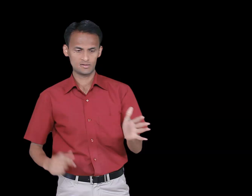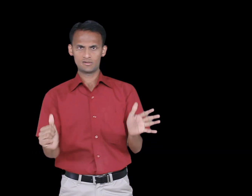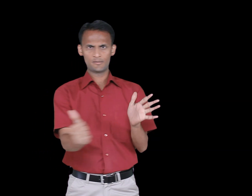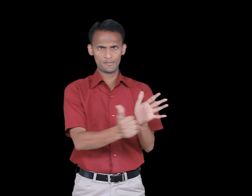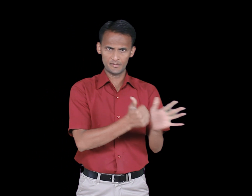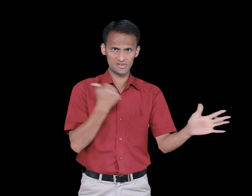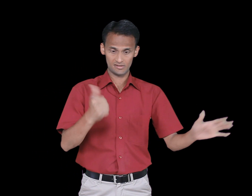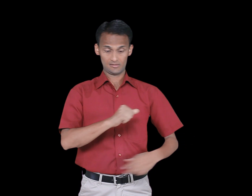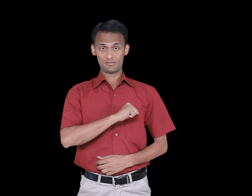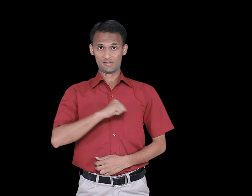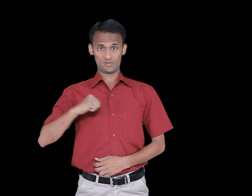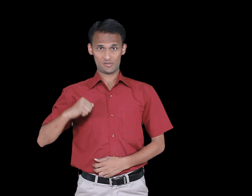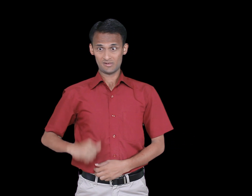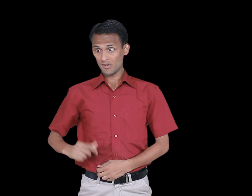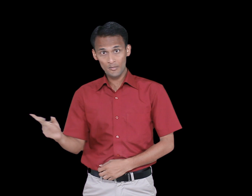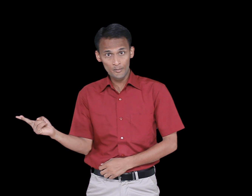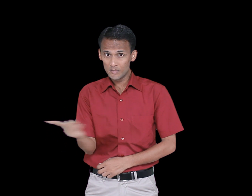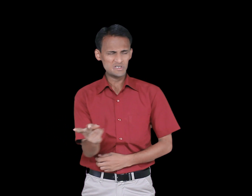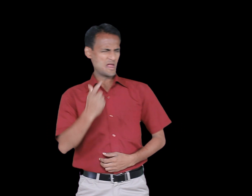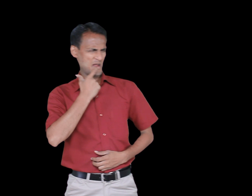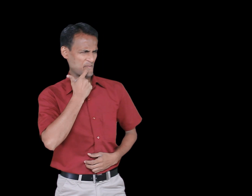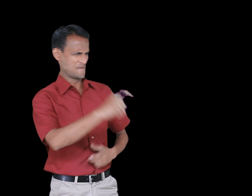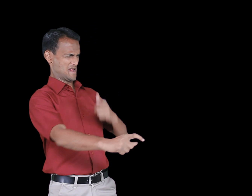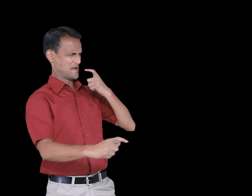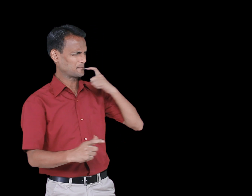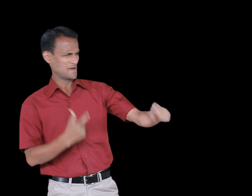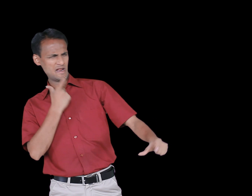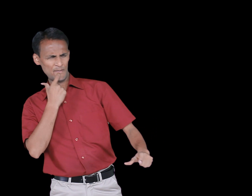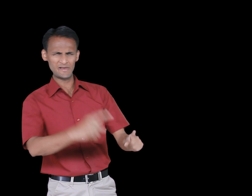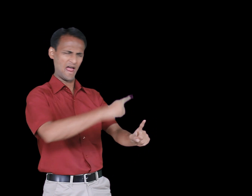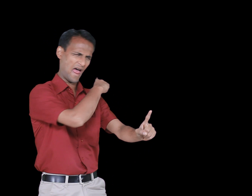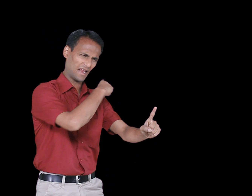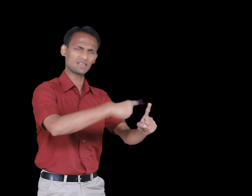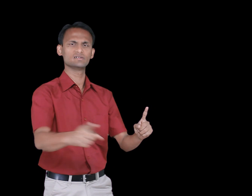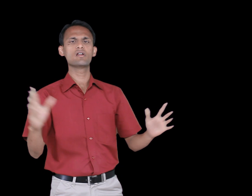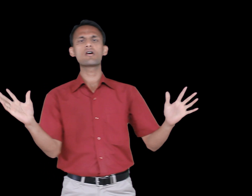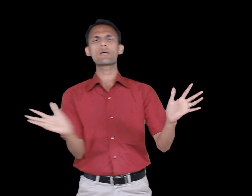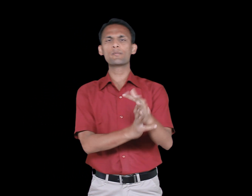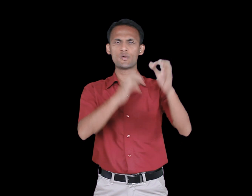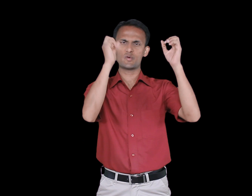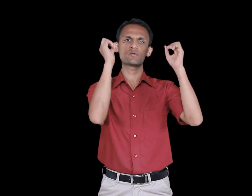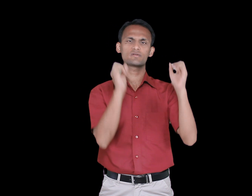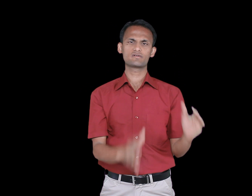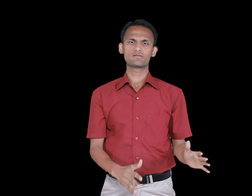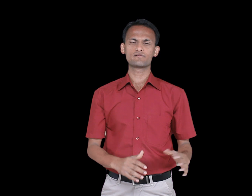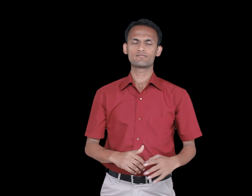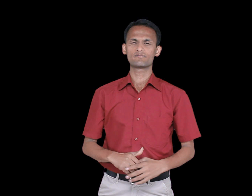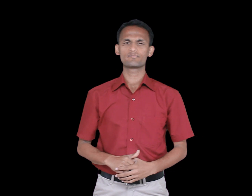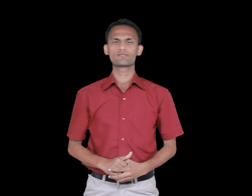Miriam and Aaron criticize Moses